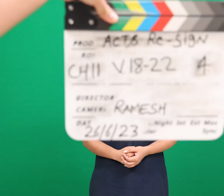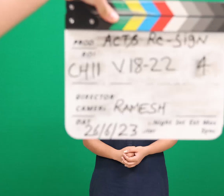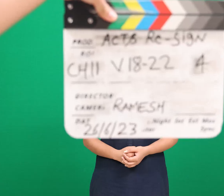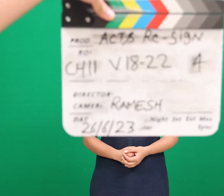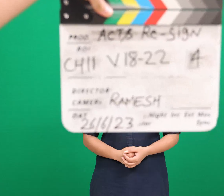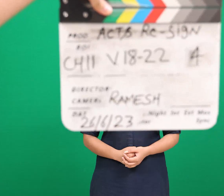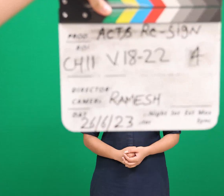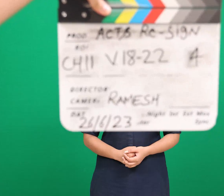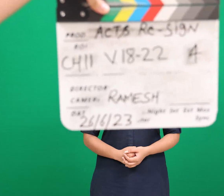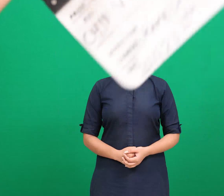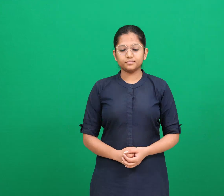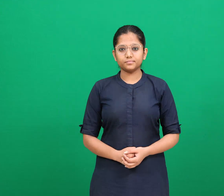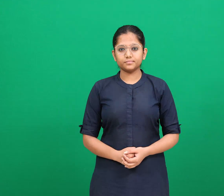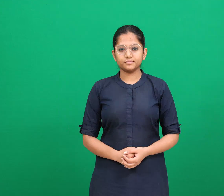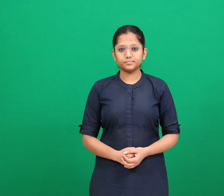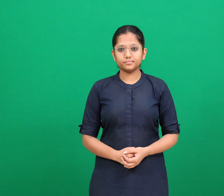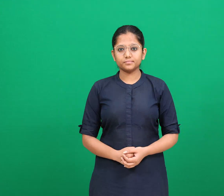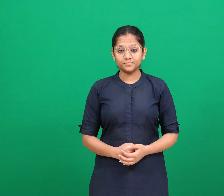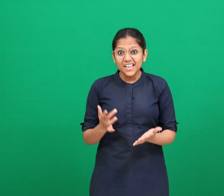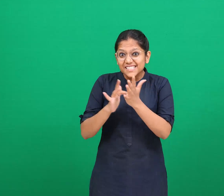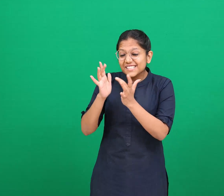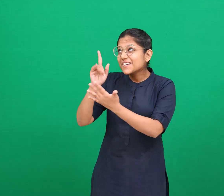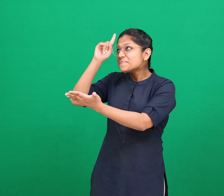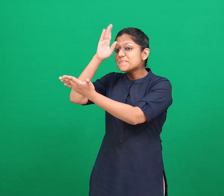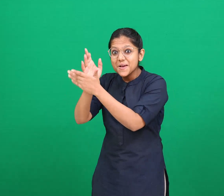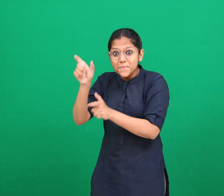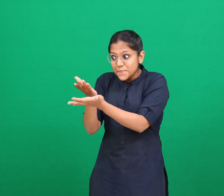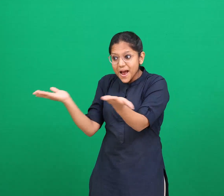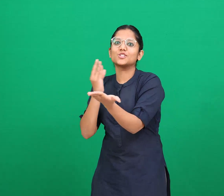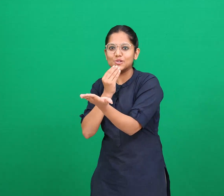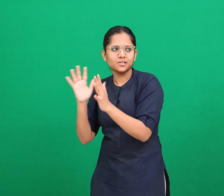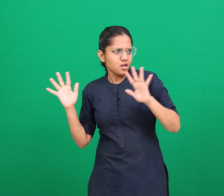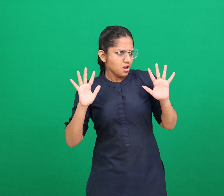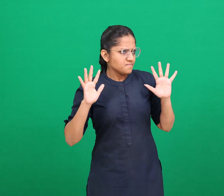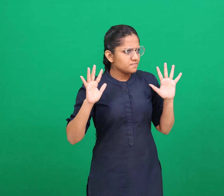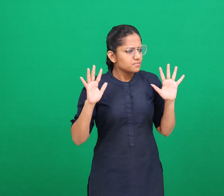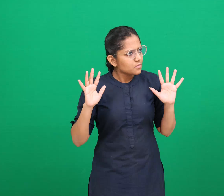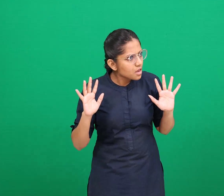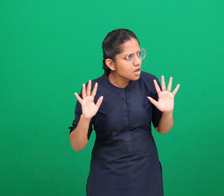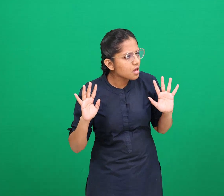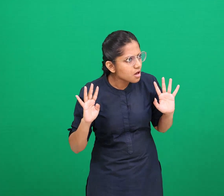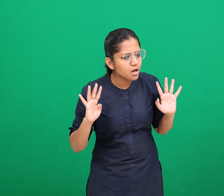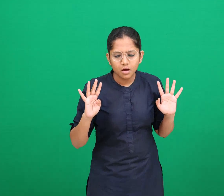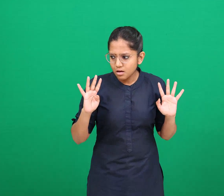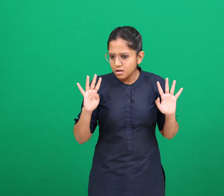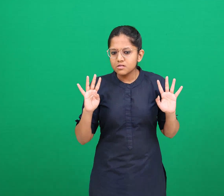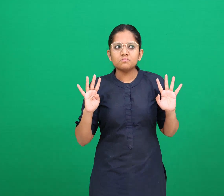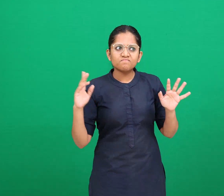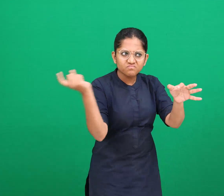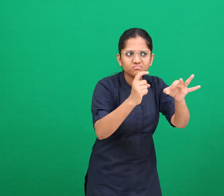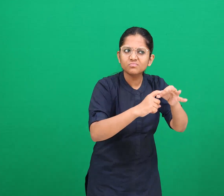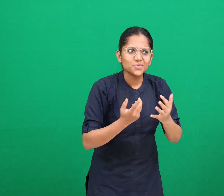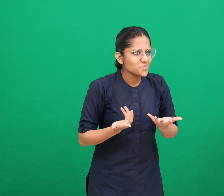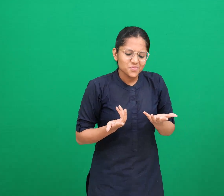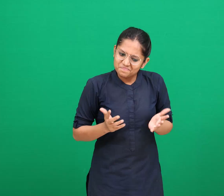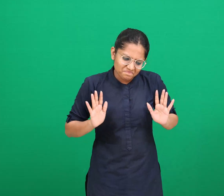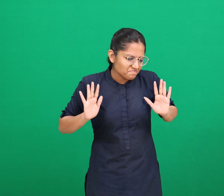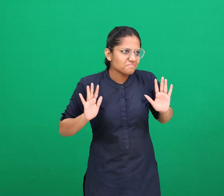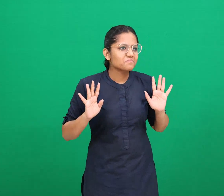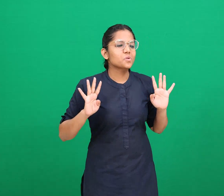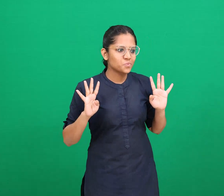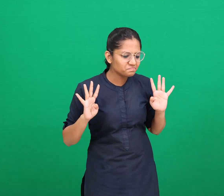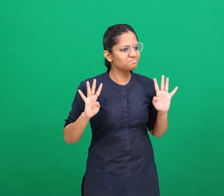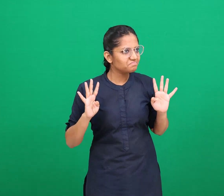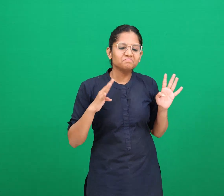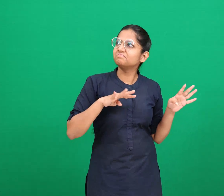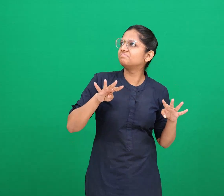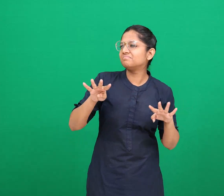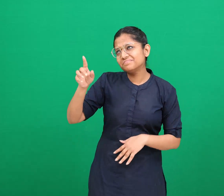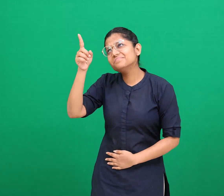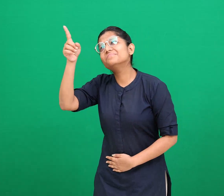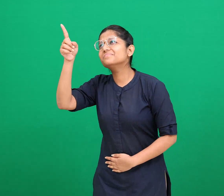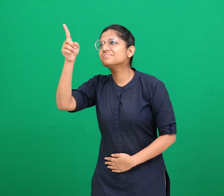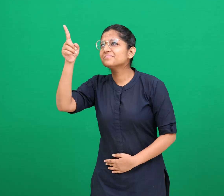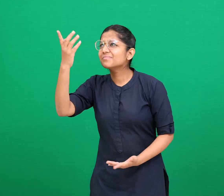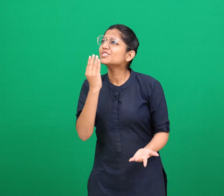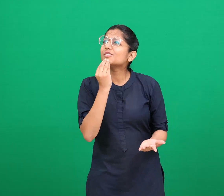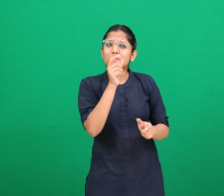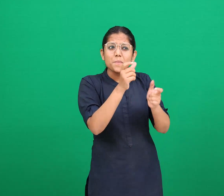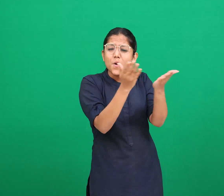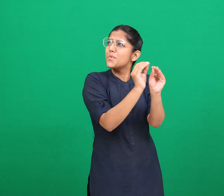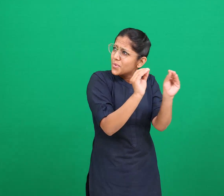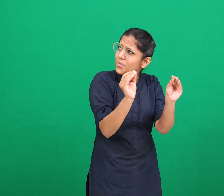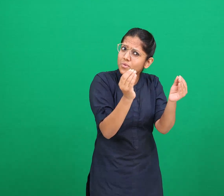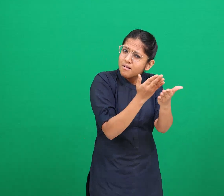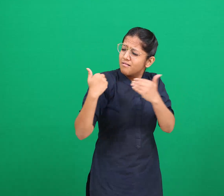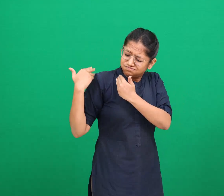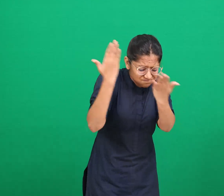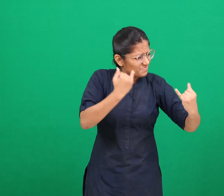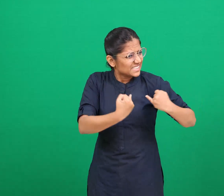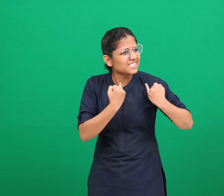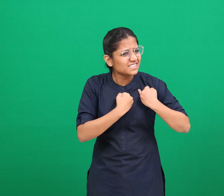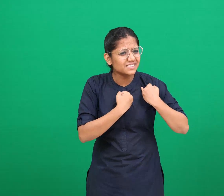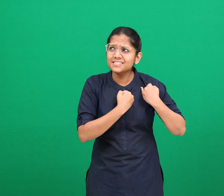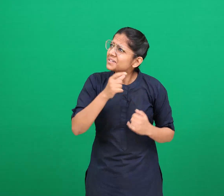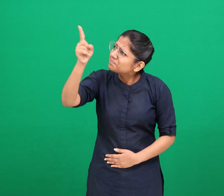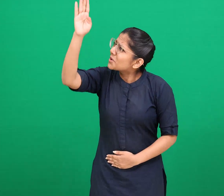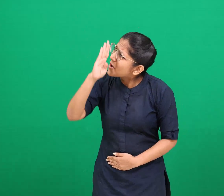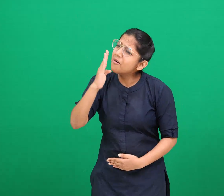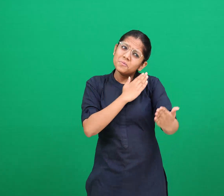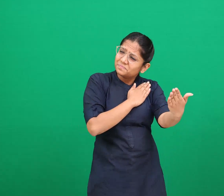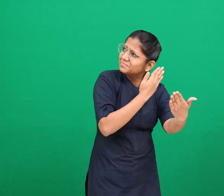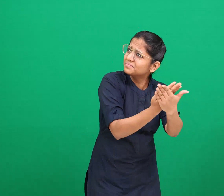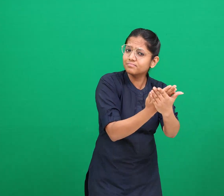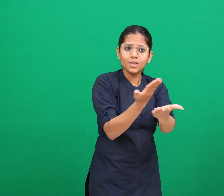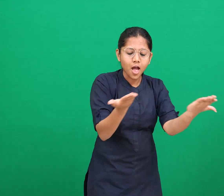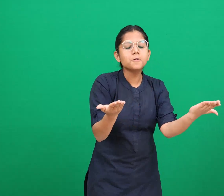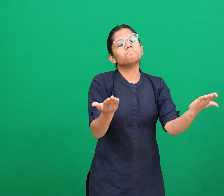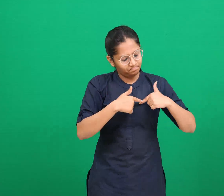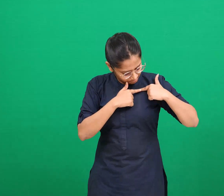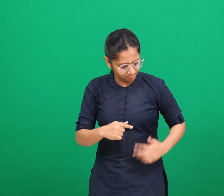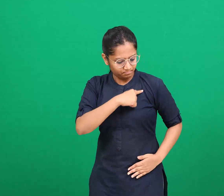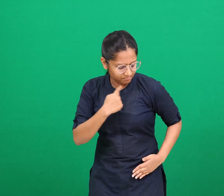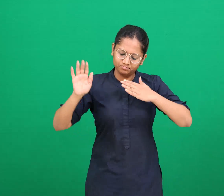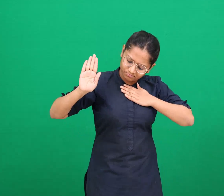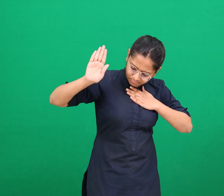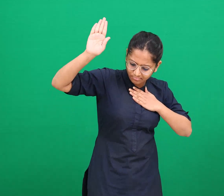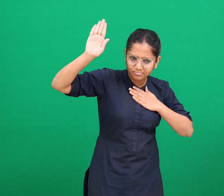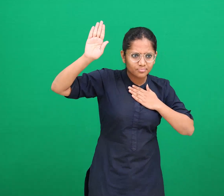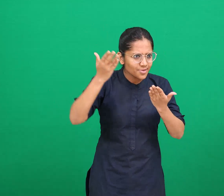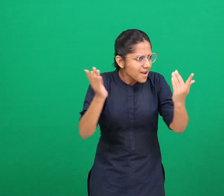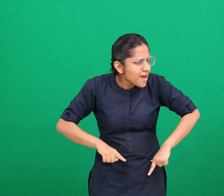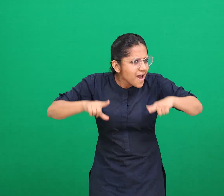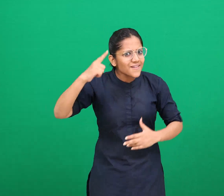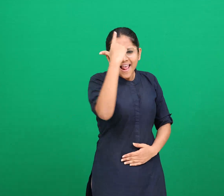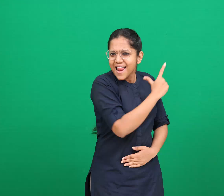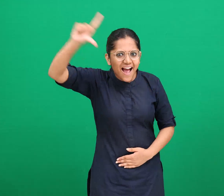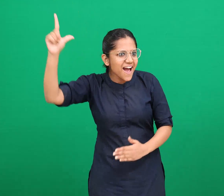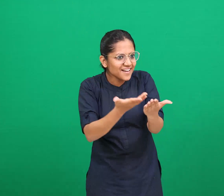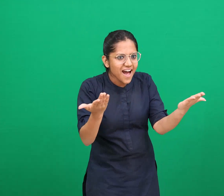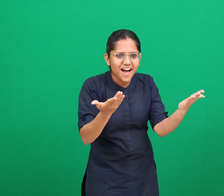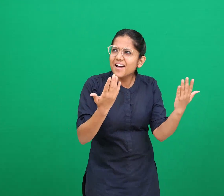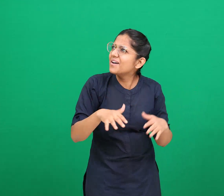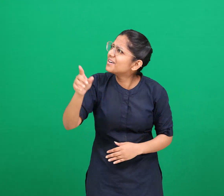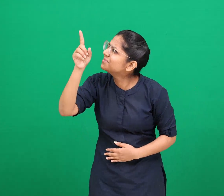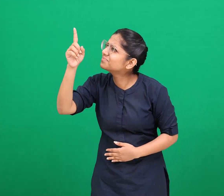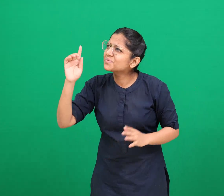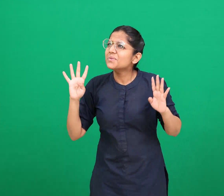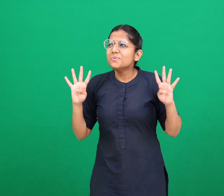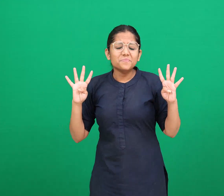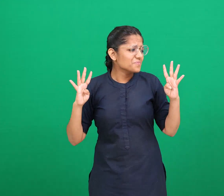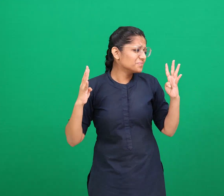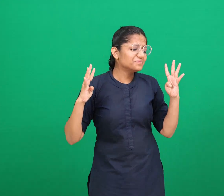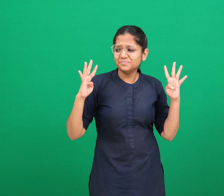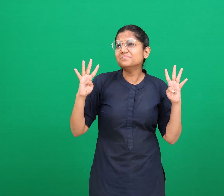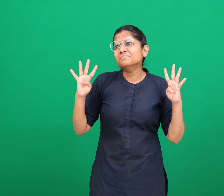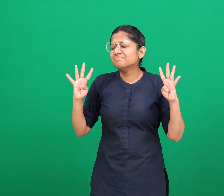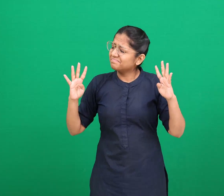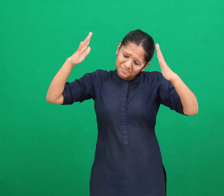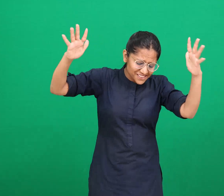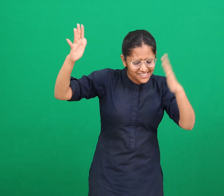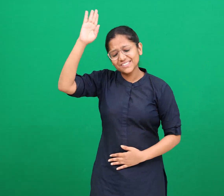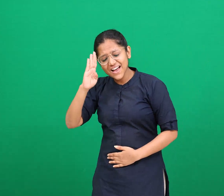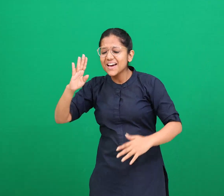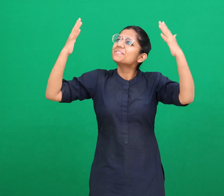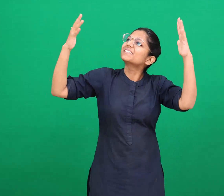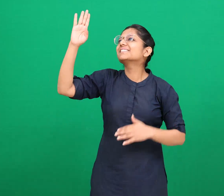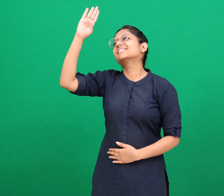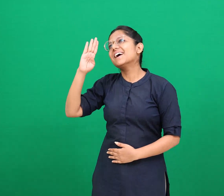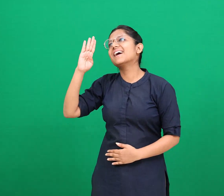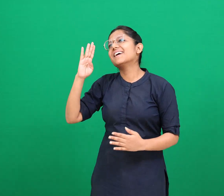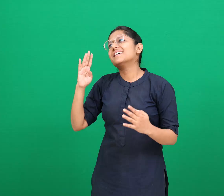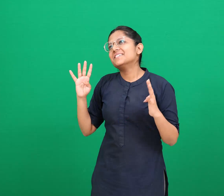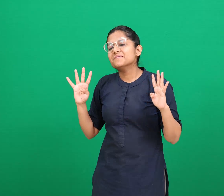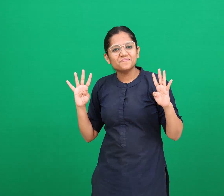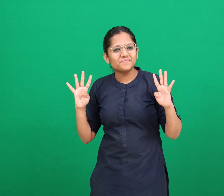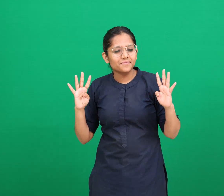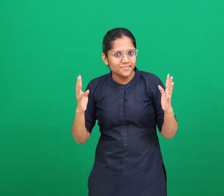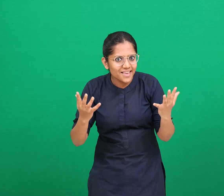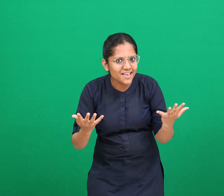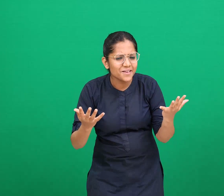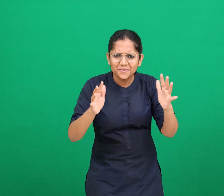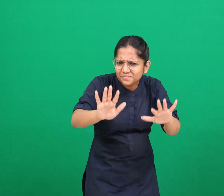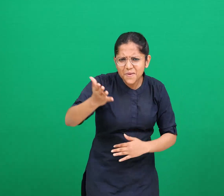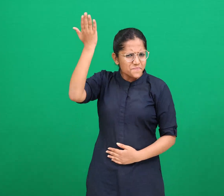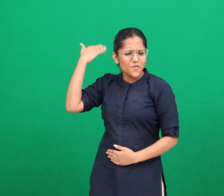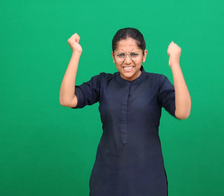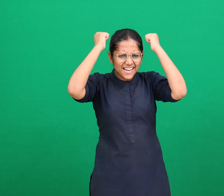When they heard this, their objections were put to rest, and they glorified God, saying, "So then, God has granted even the Gentiles repentance unto life."